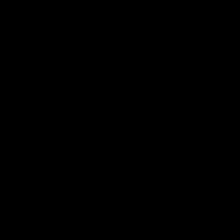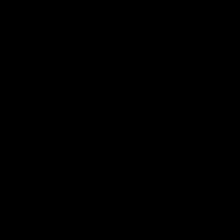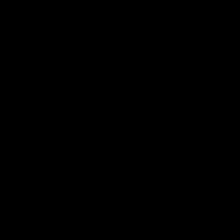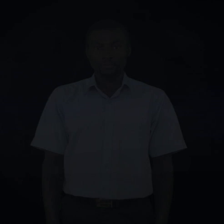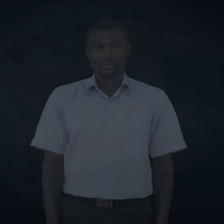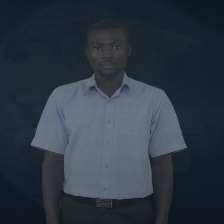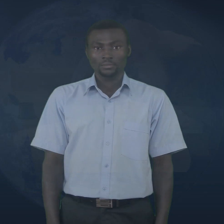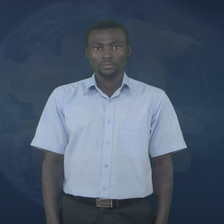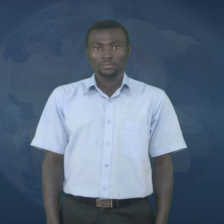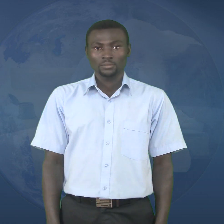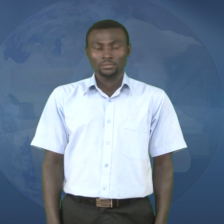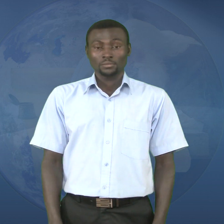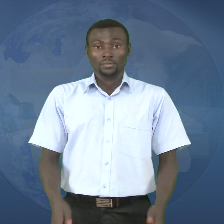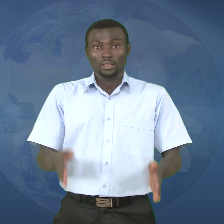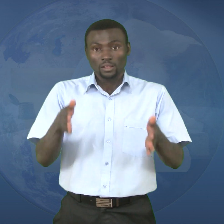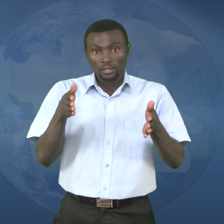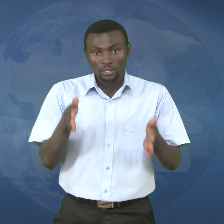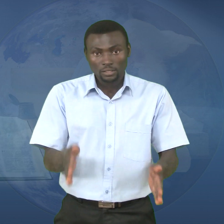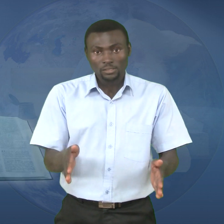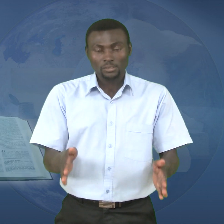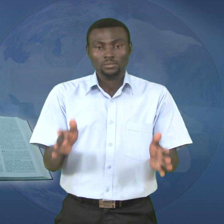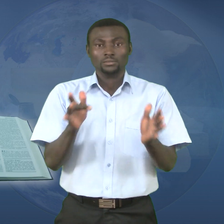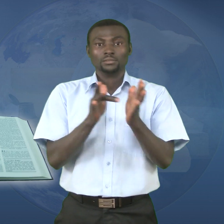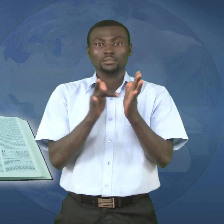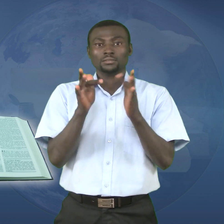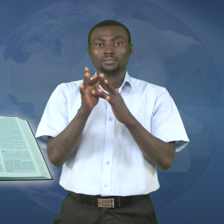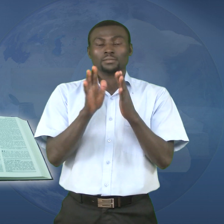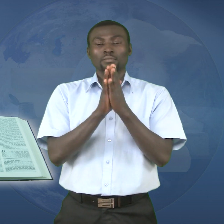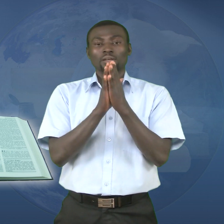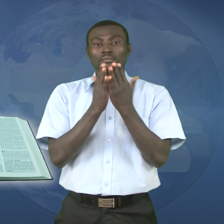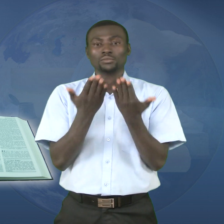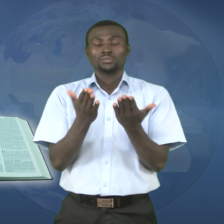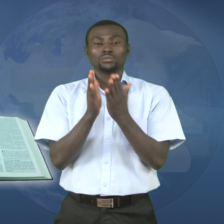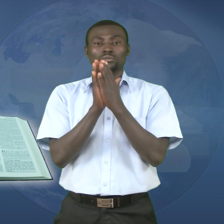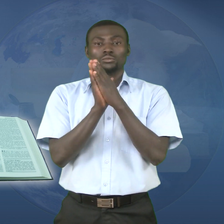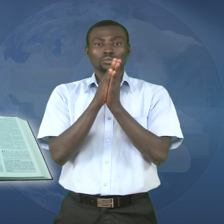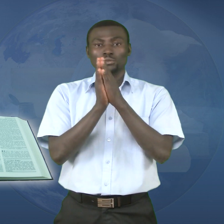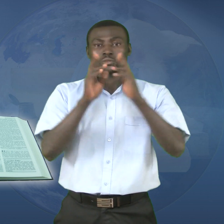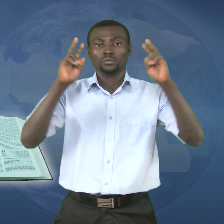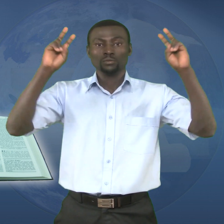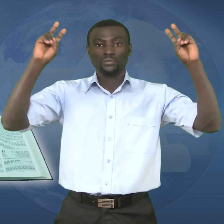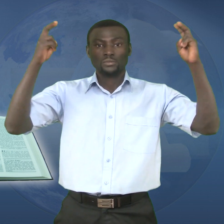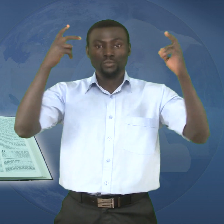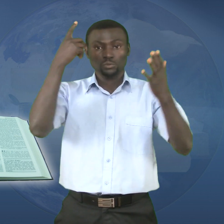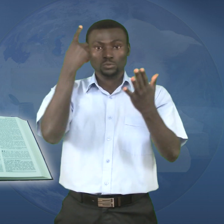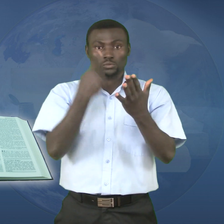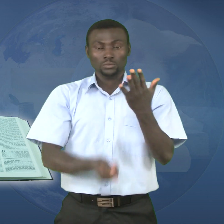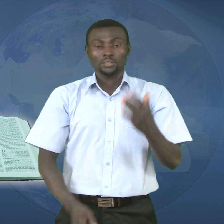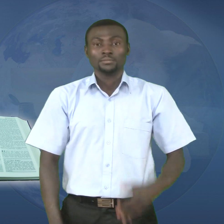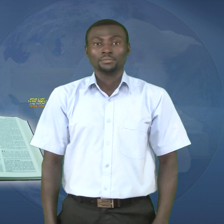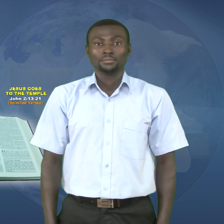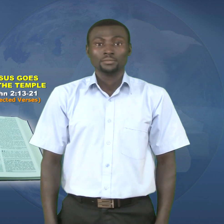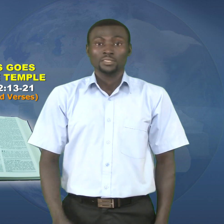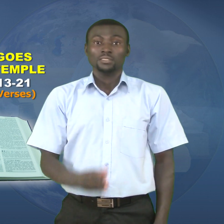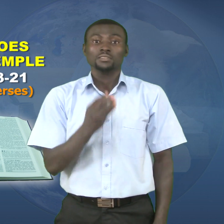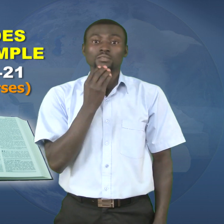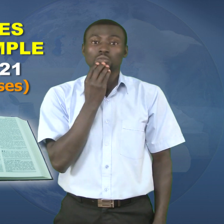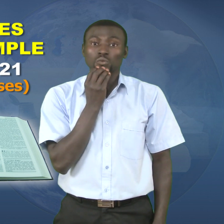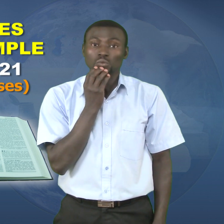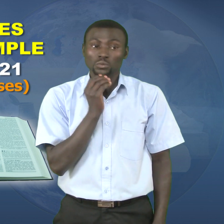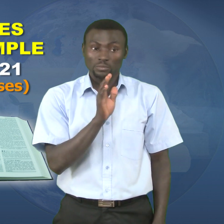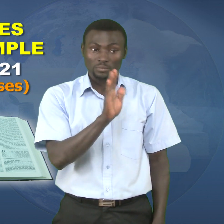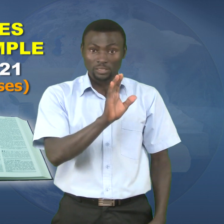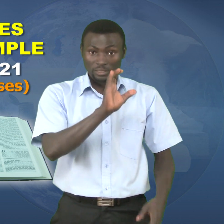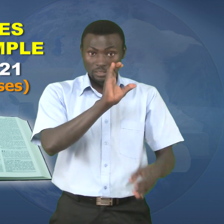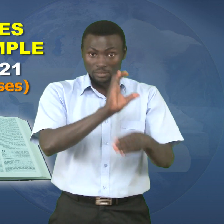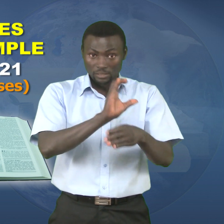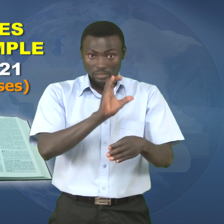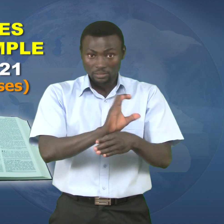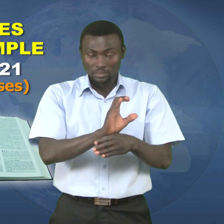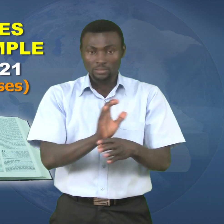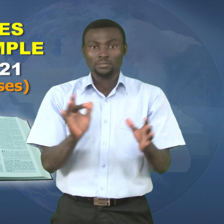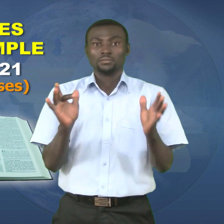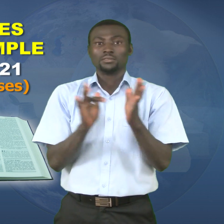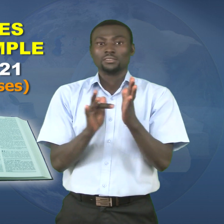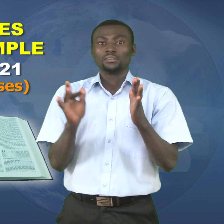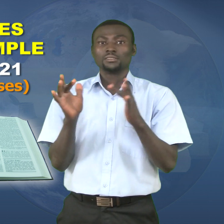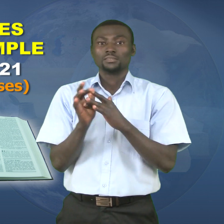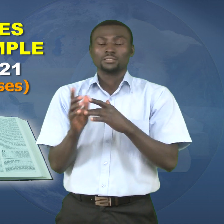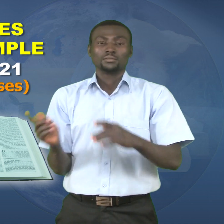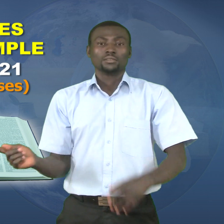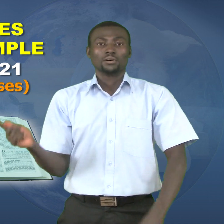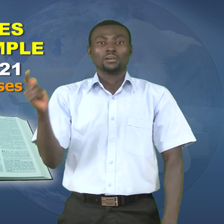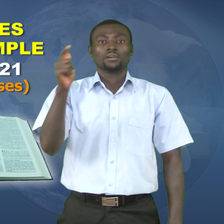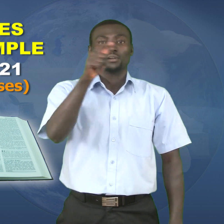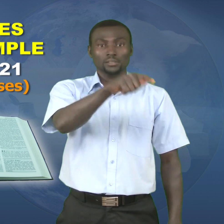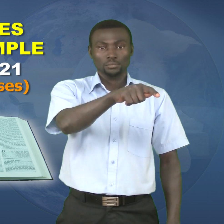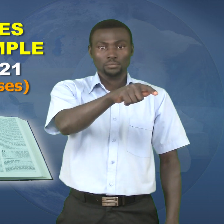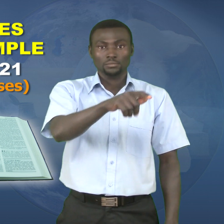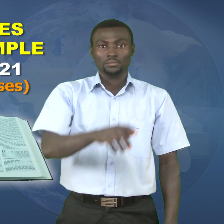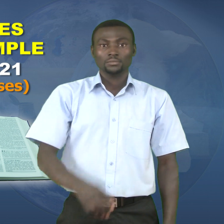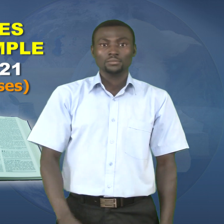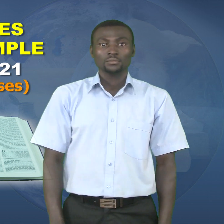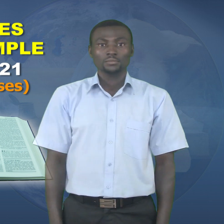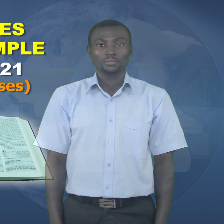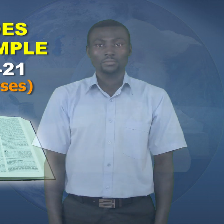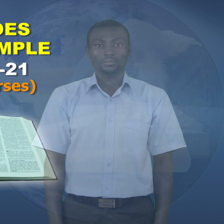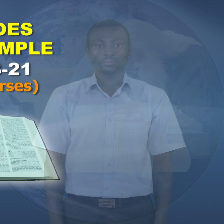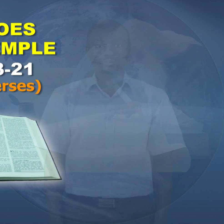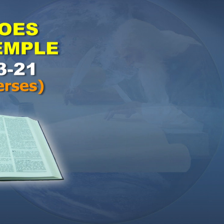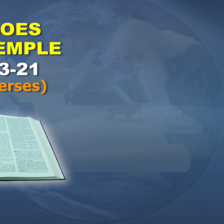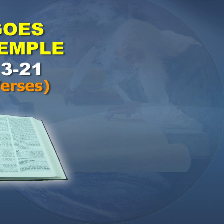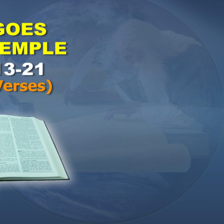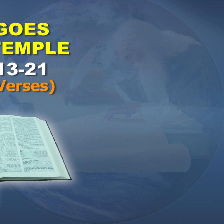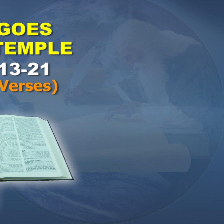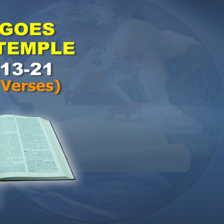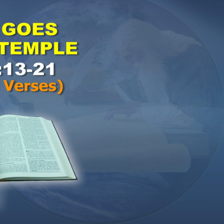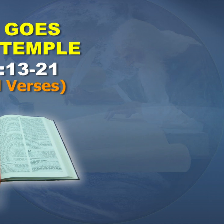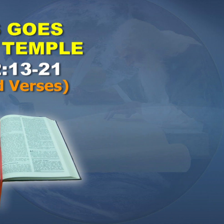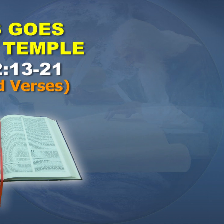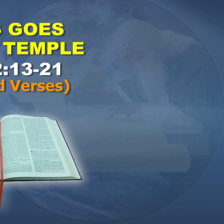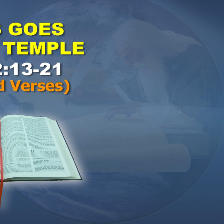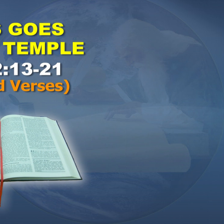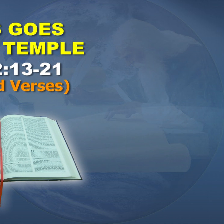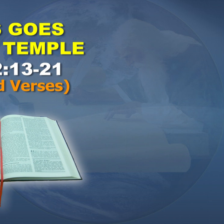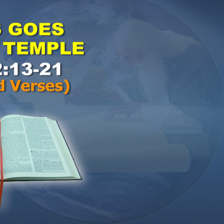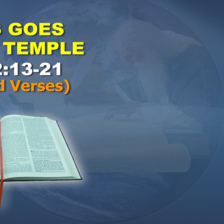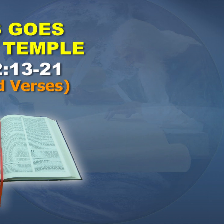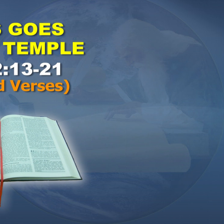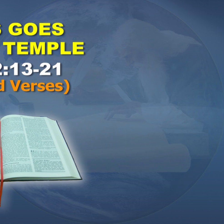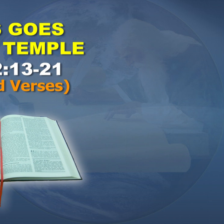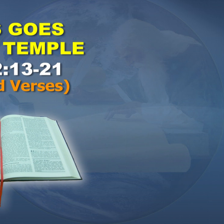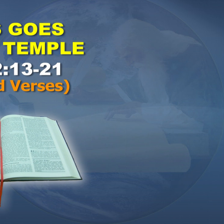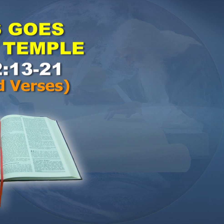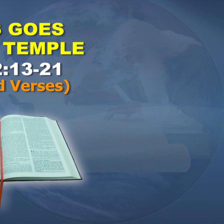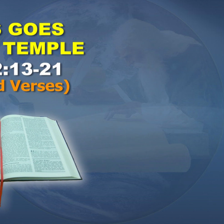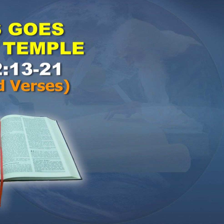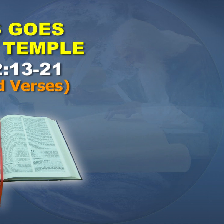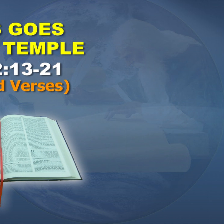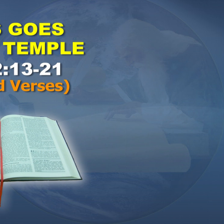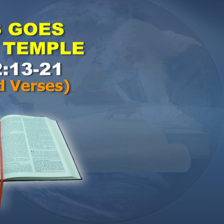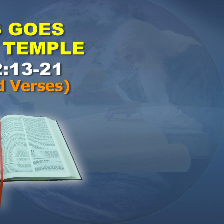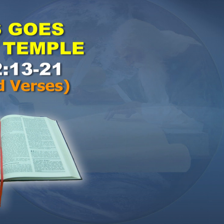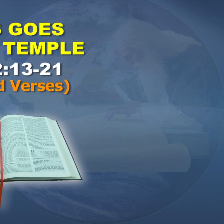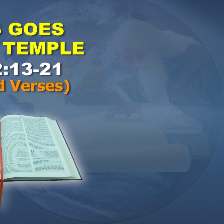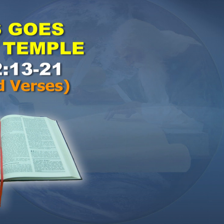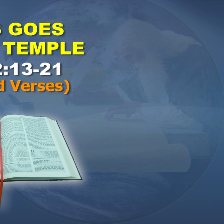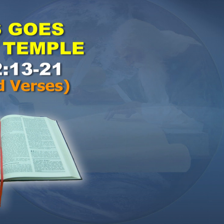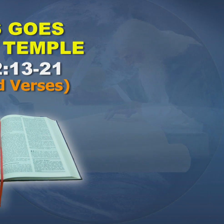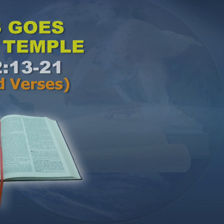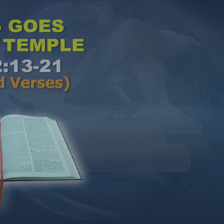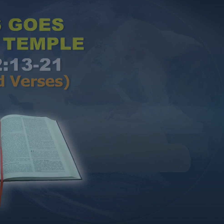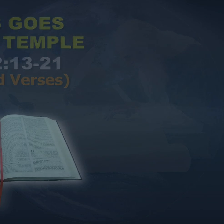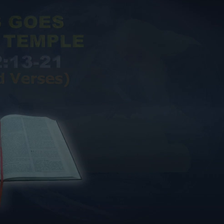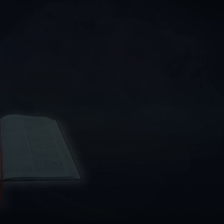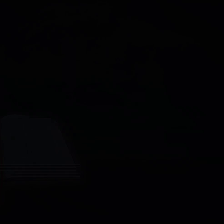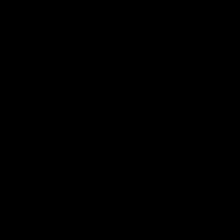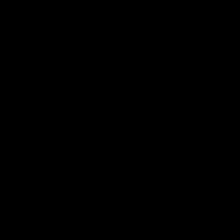Jesus goes to the temple